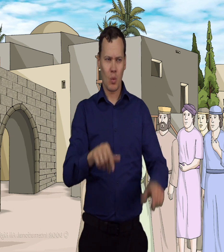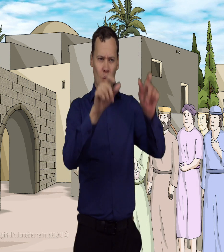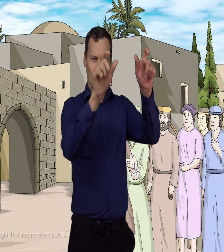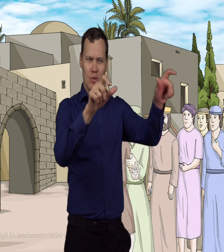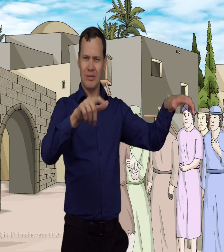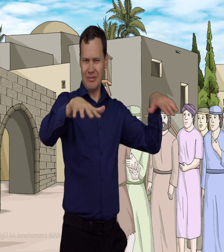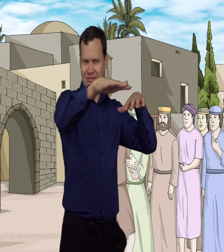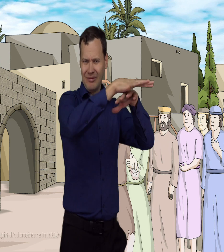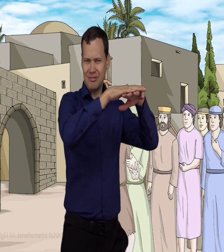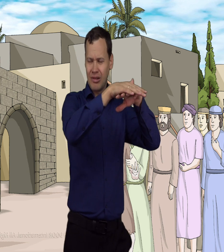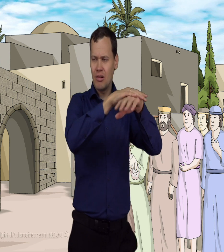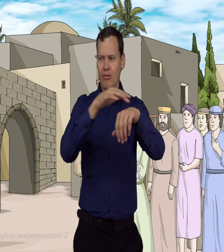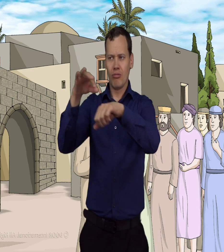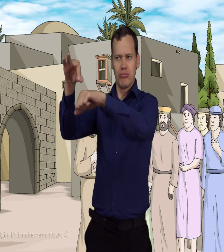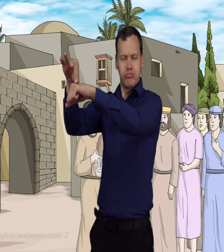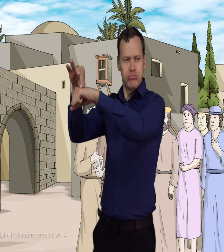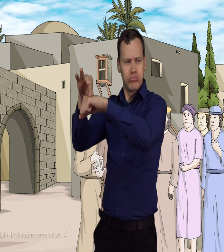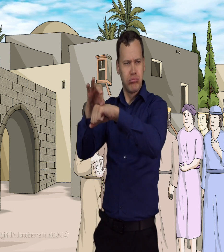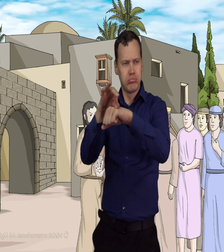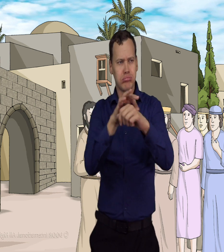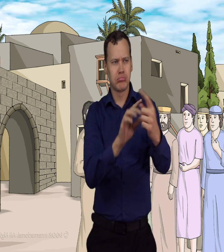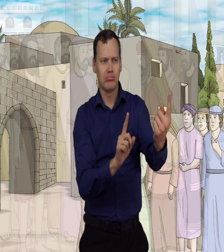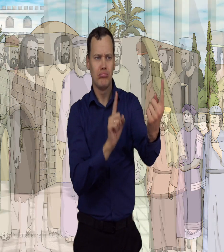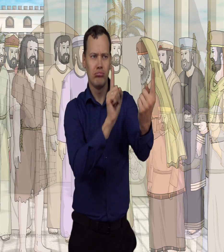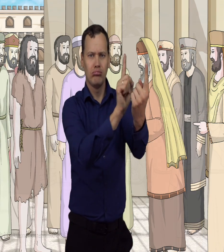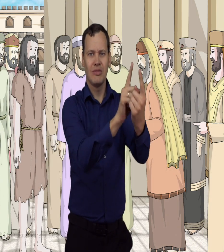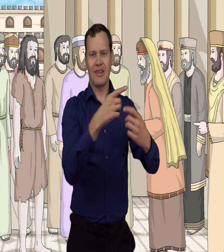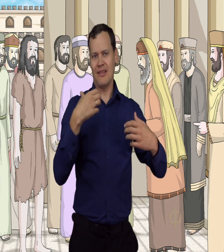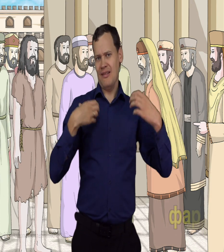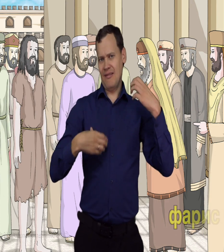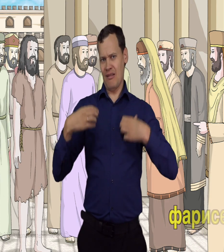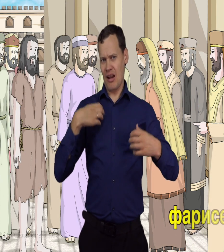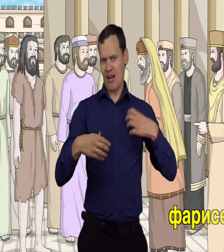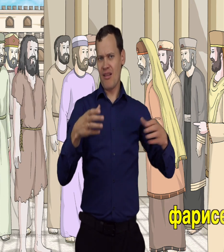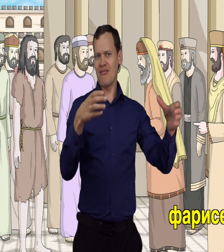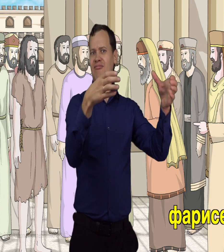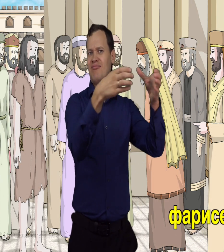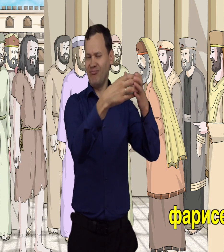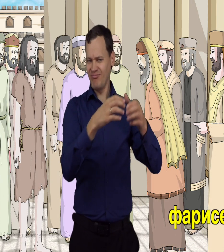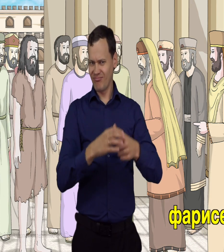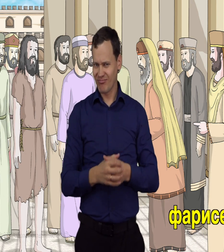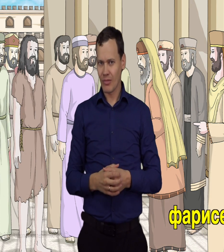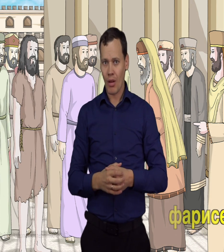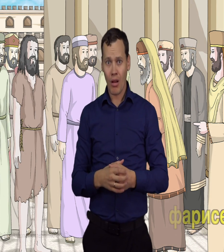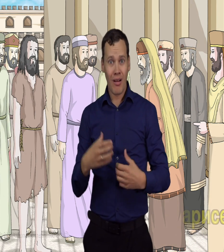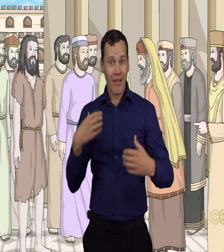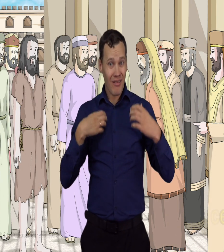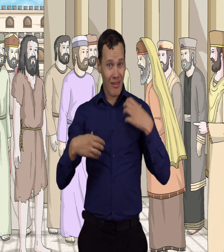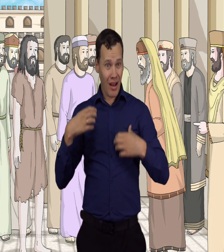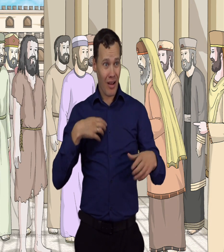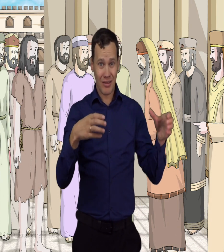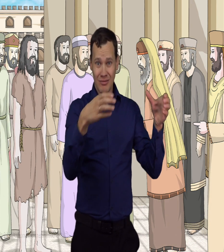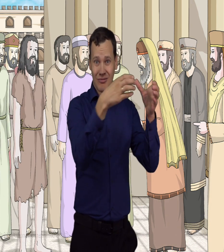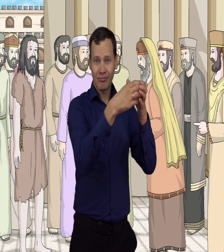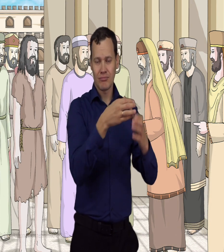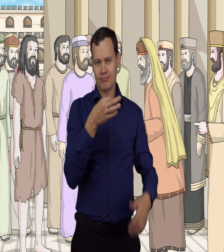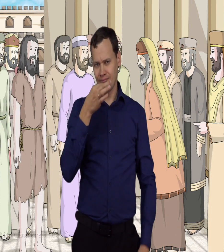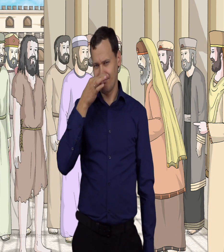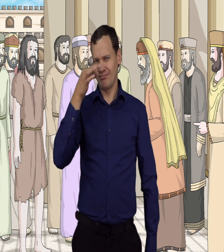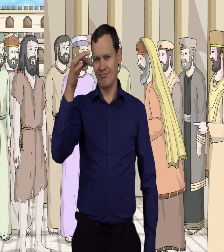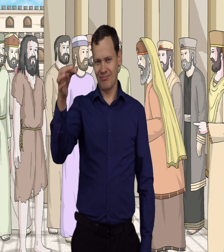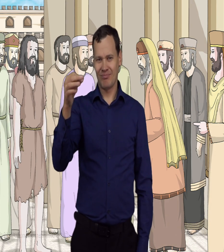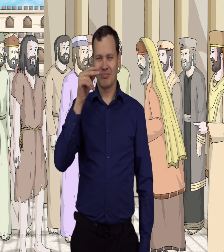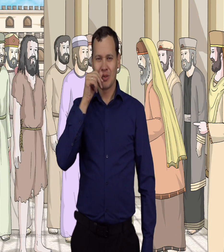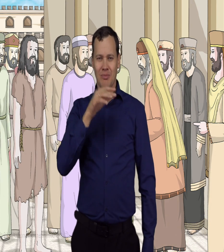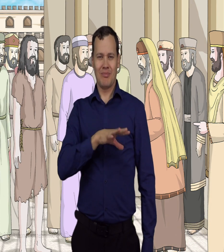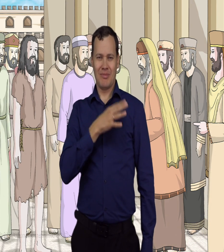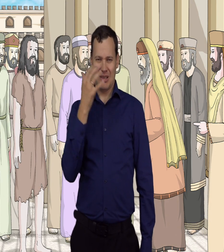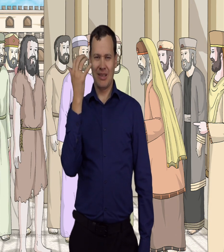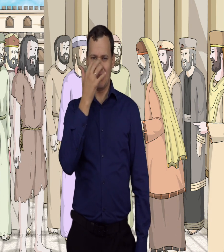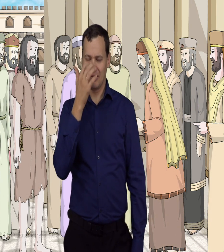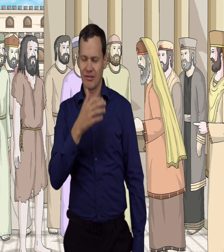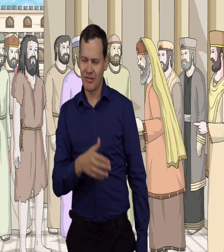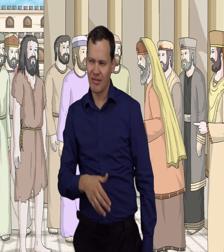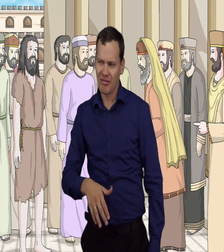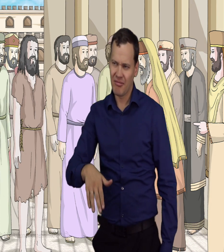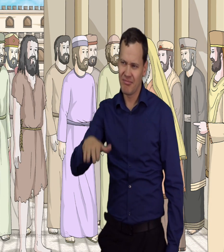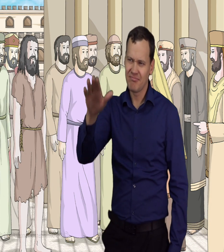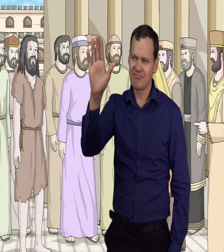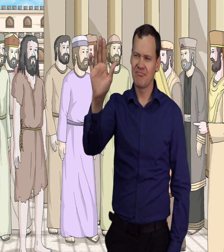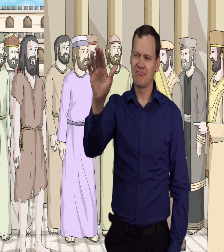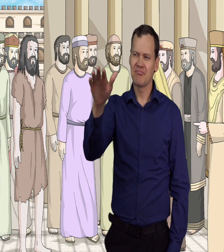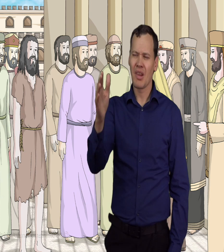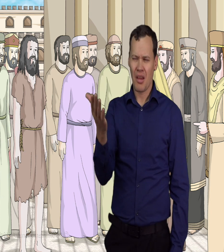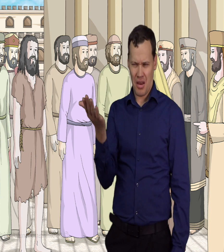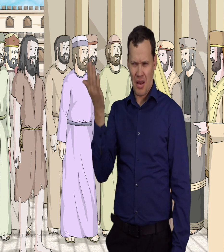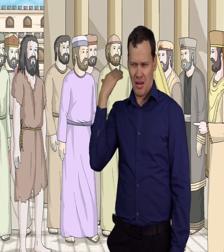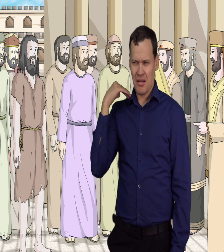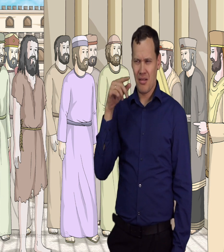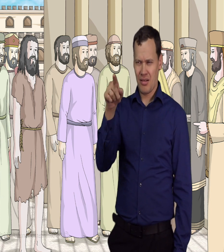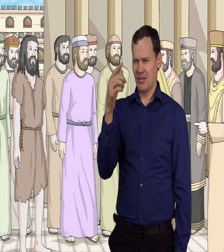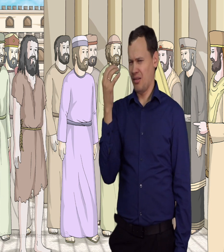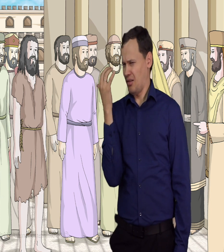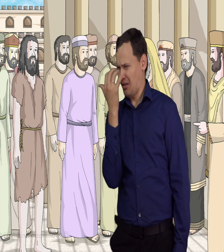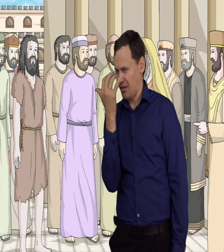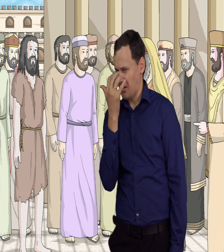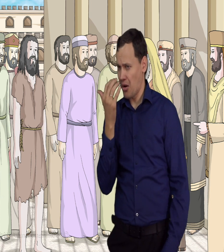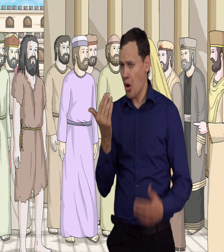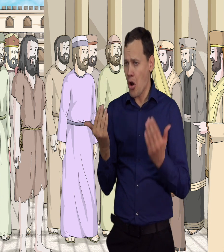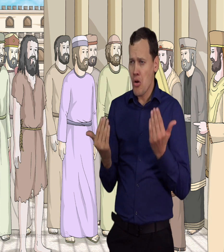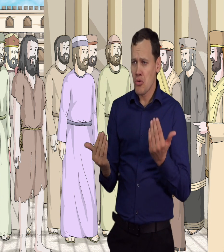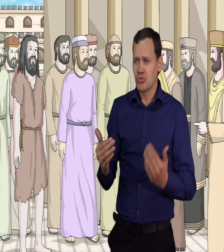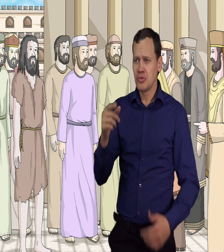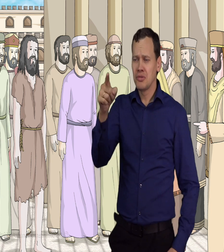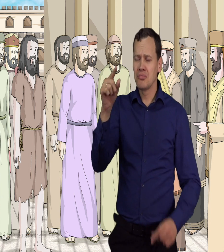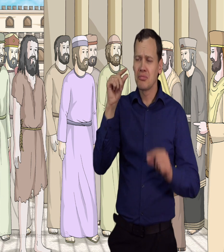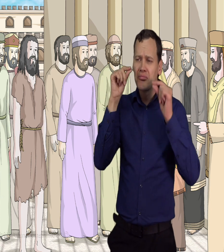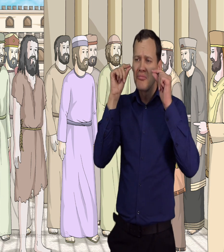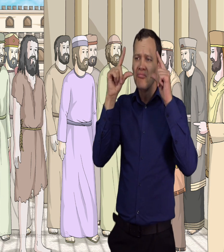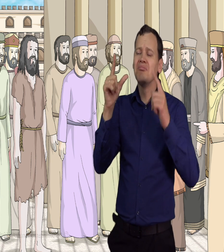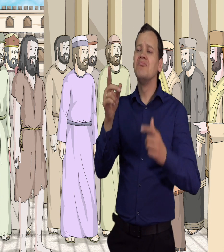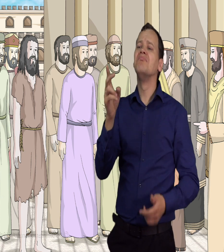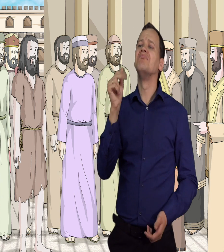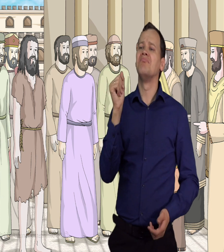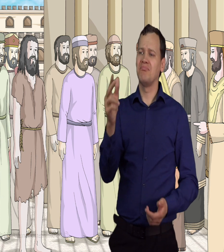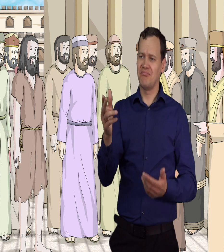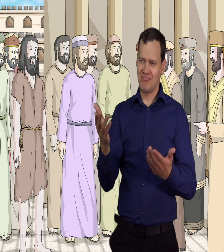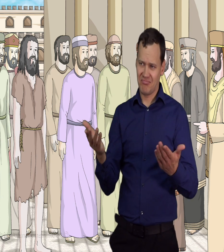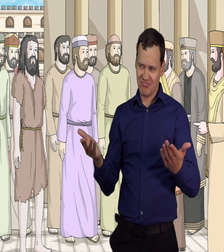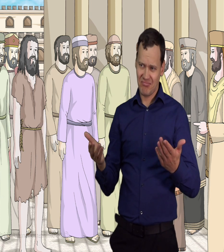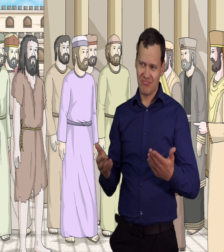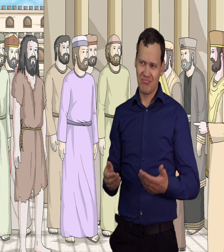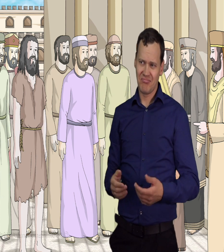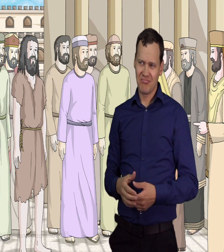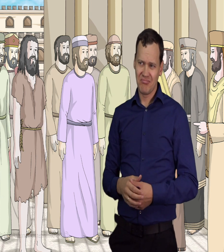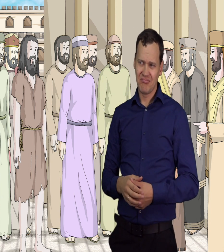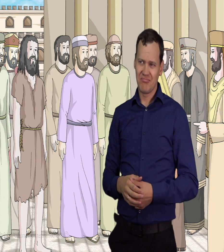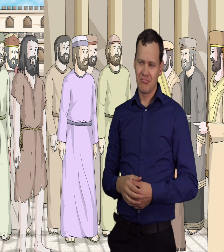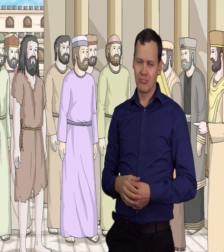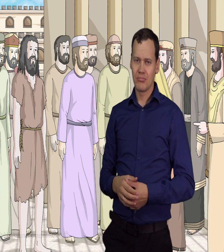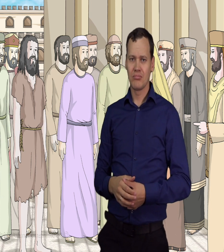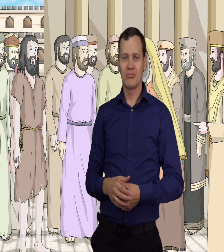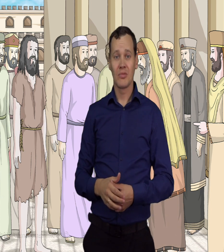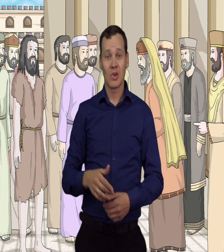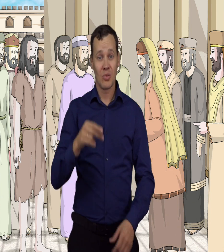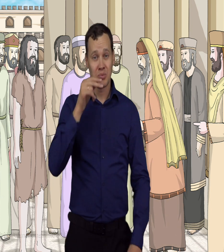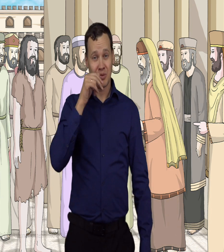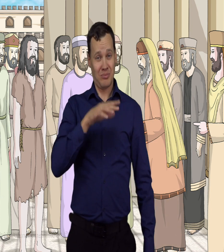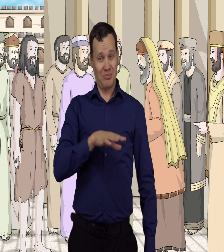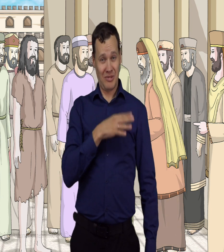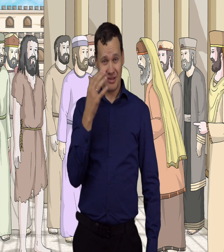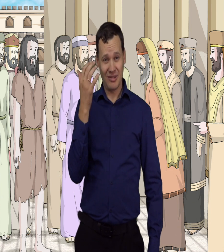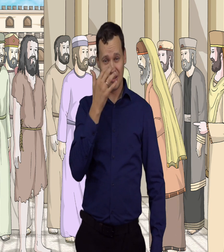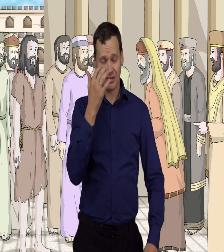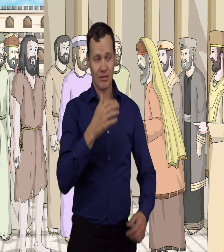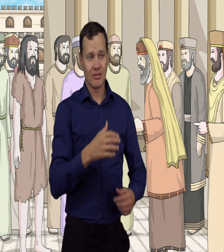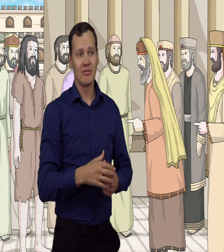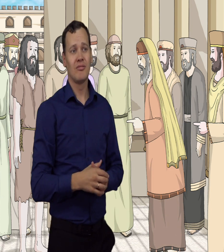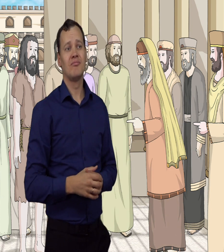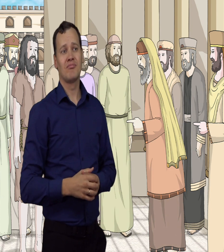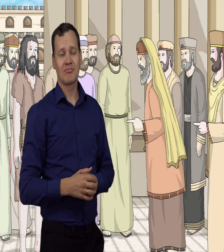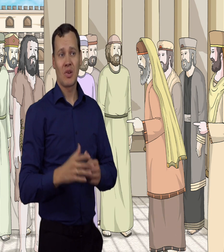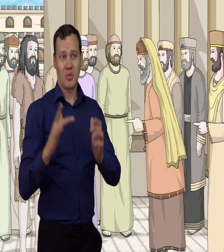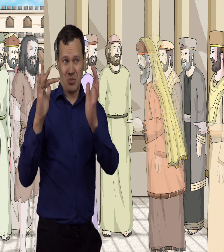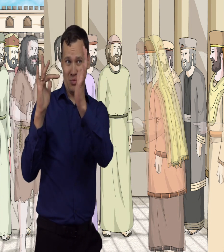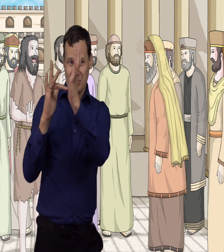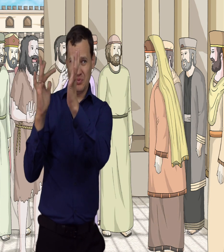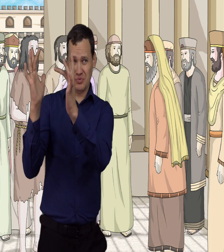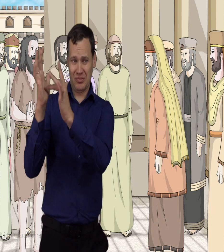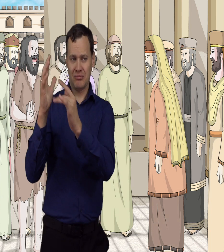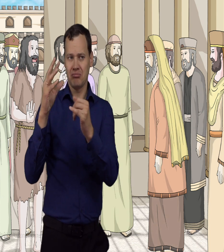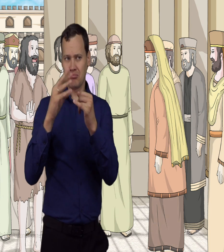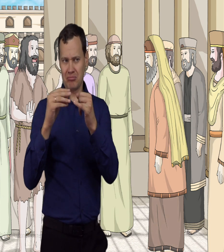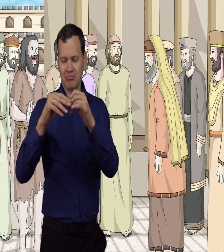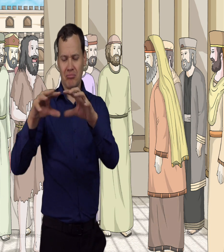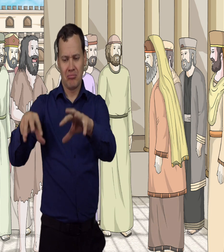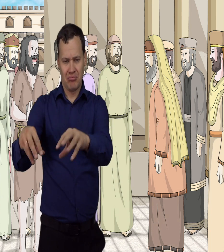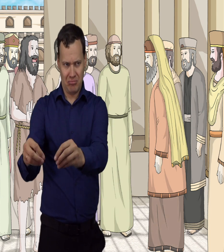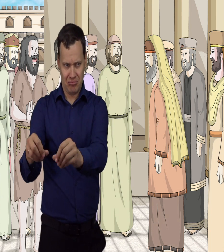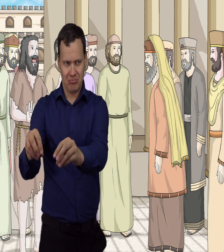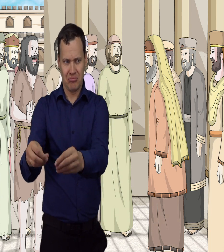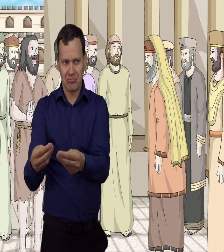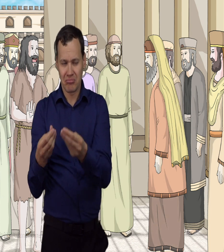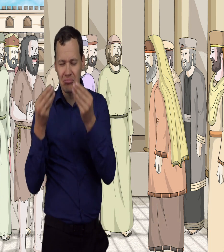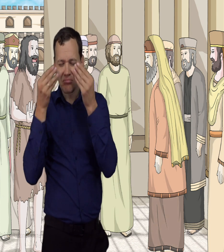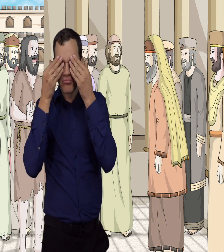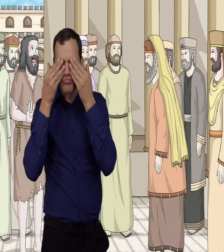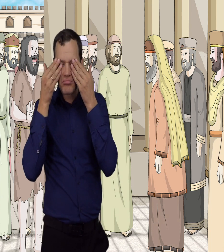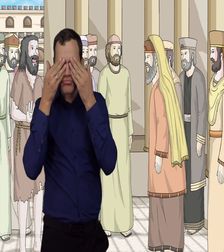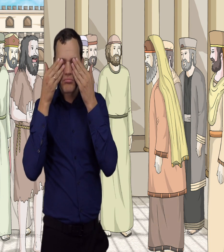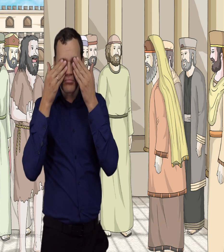They brought to the Pharisees the man who had been blind. Now the day on which Jesus had made the mud and opened his eyes was a Sabbath.